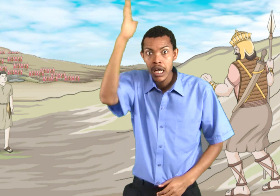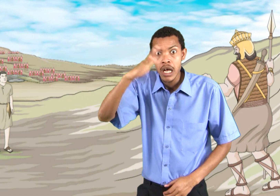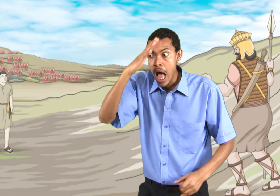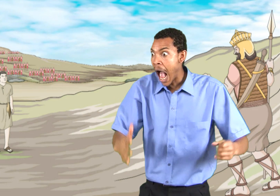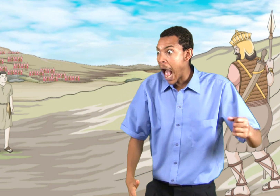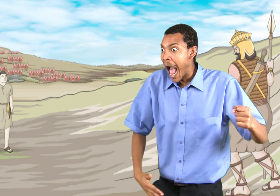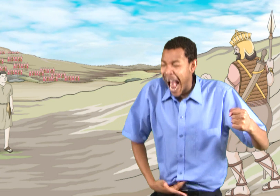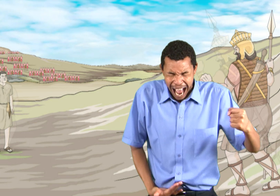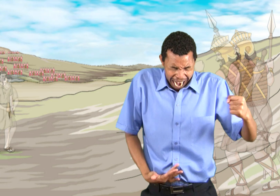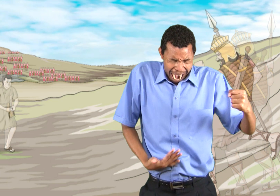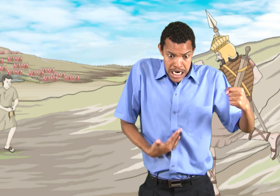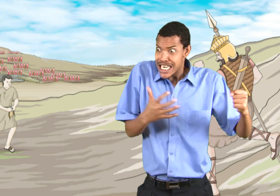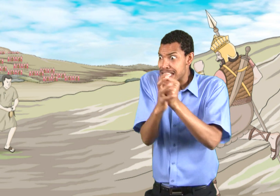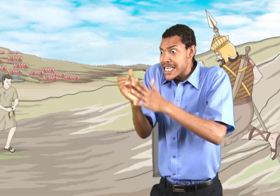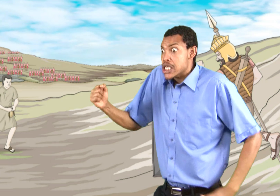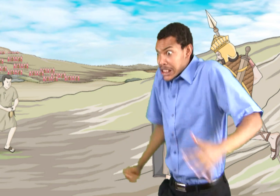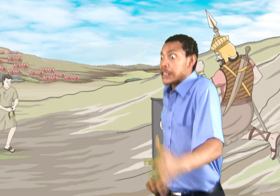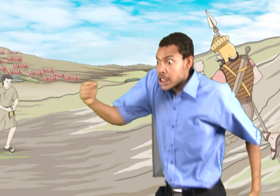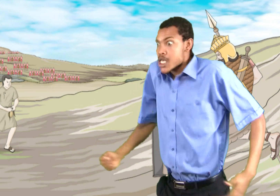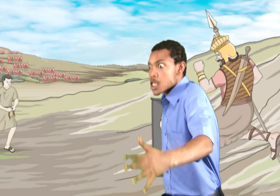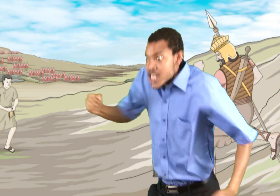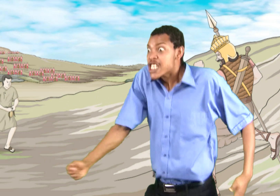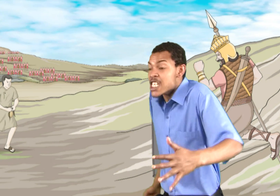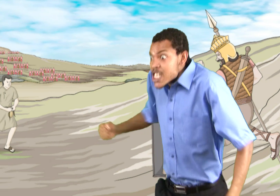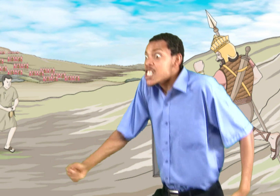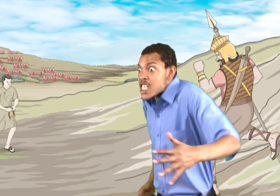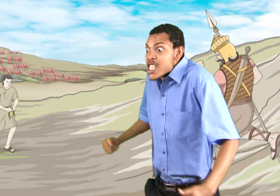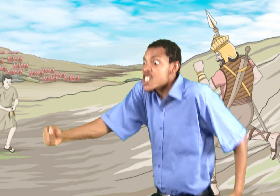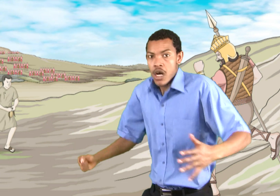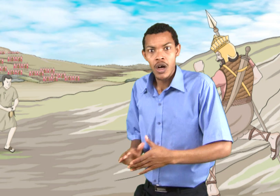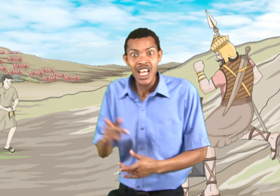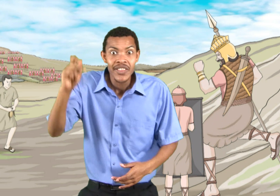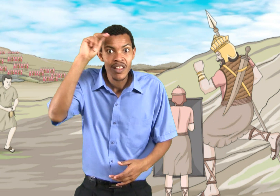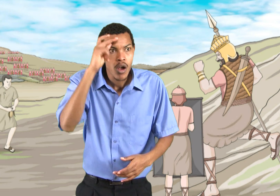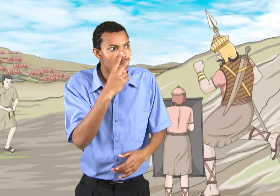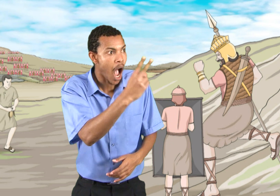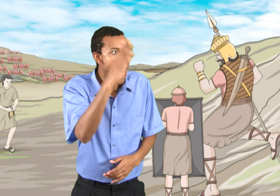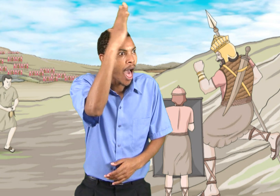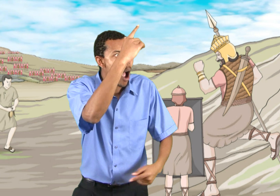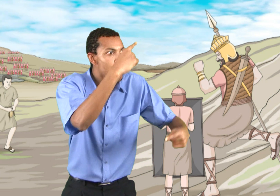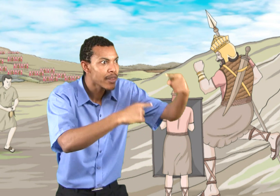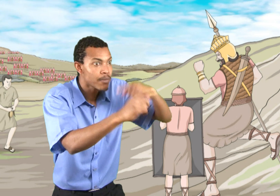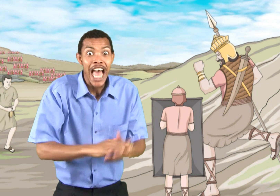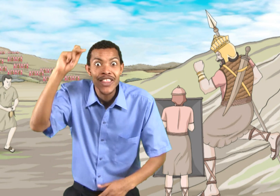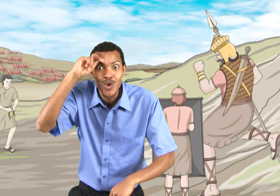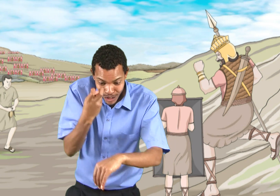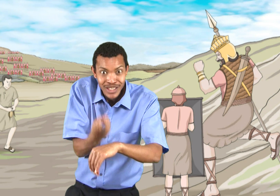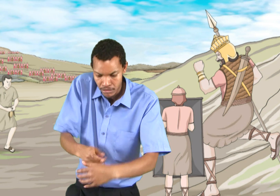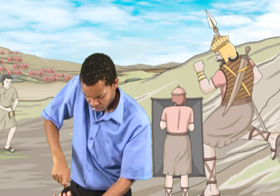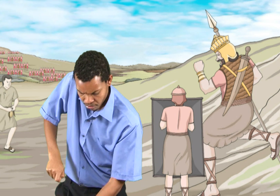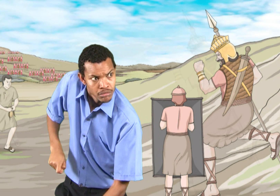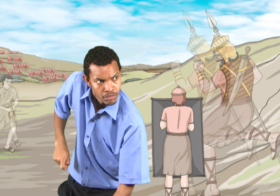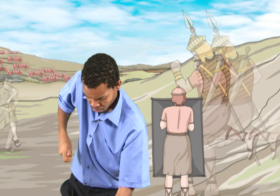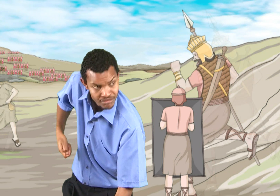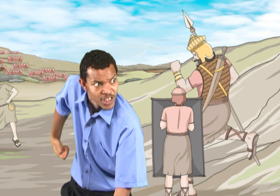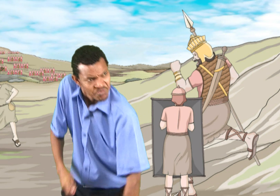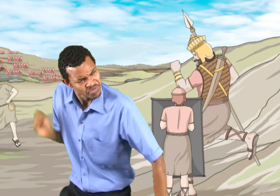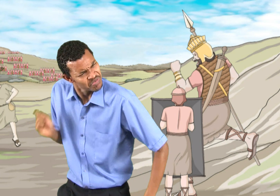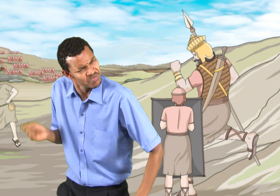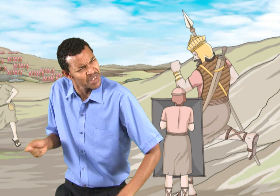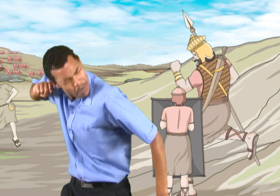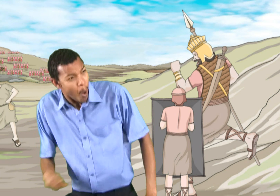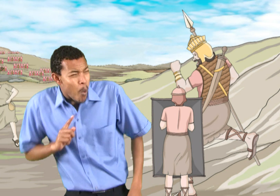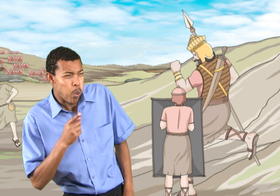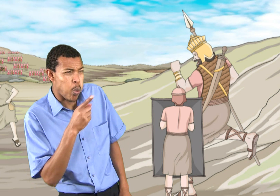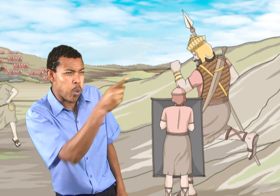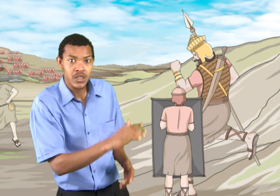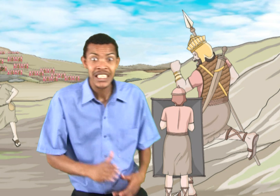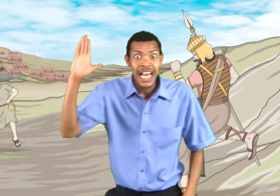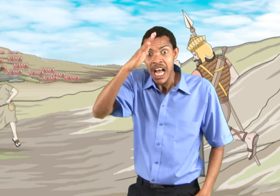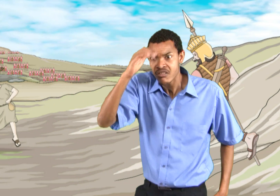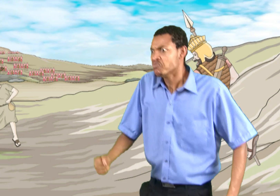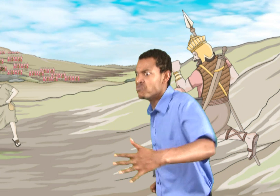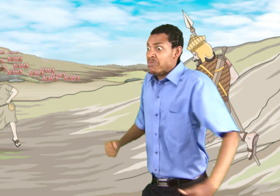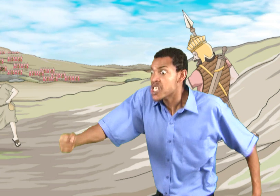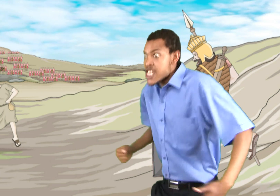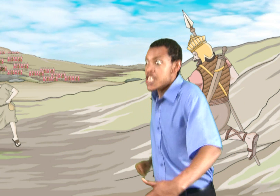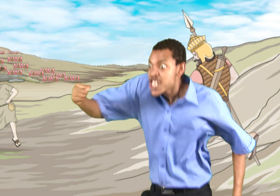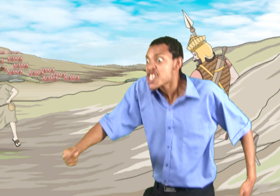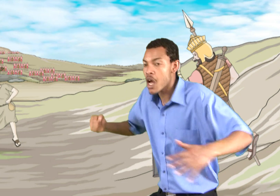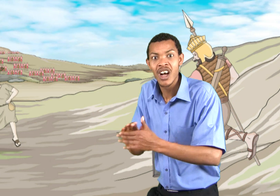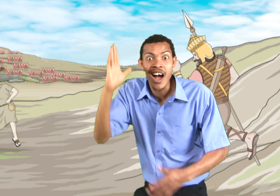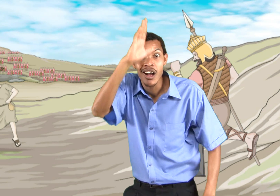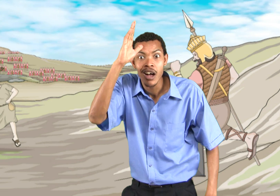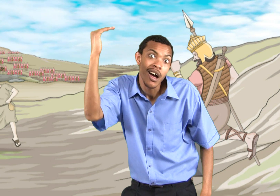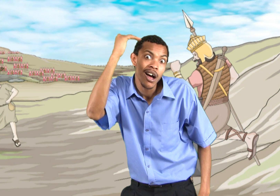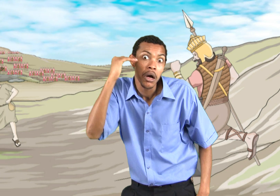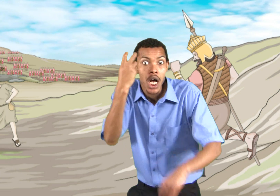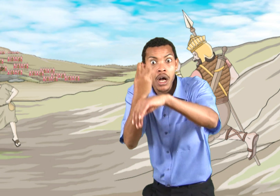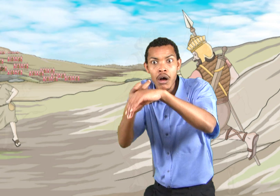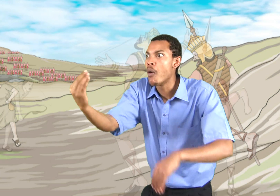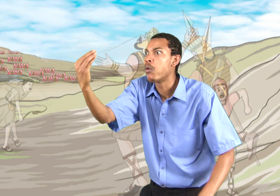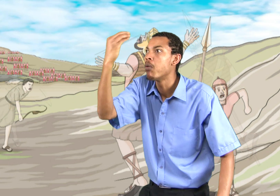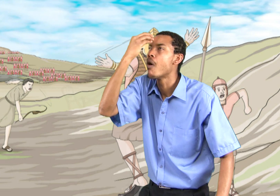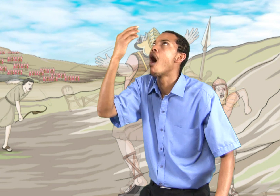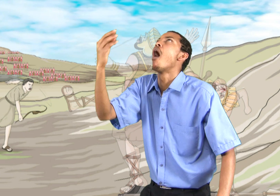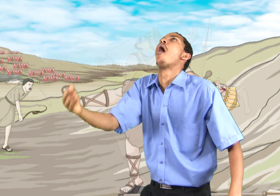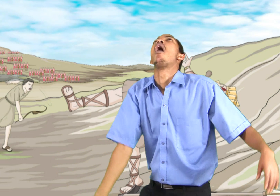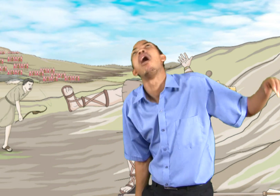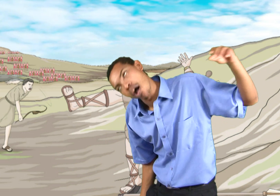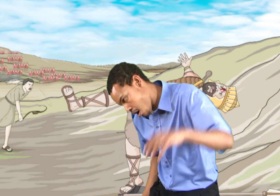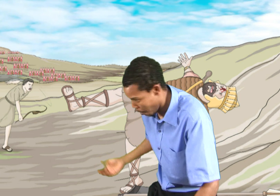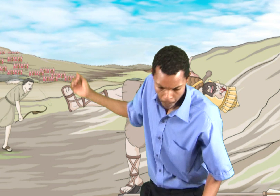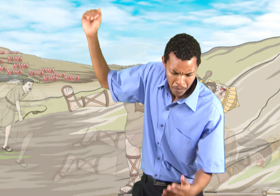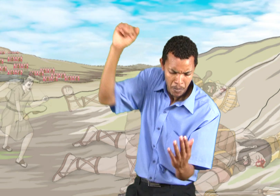As the Philistine started forward to attack him, David ran quickly toward the battle line to meet him. Then David reached into his bag, took out a stone, and slung it, striking the Philistine on the forehead.